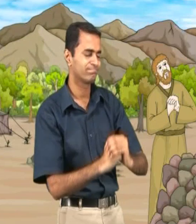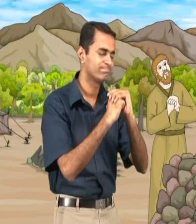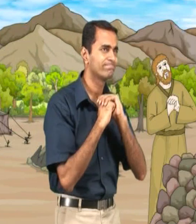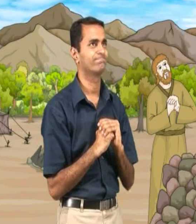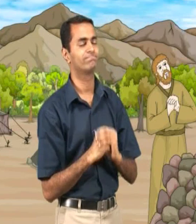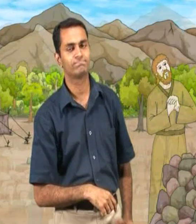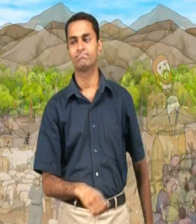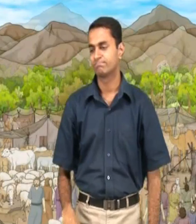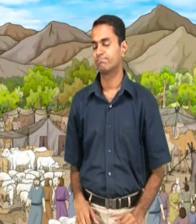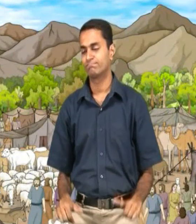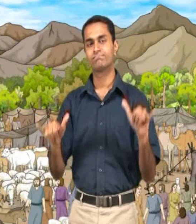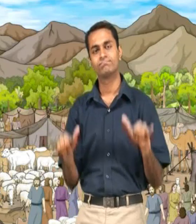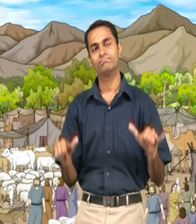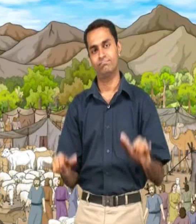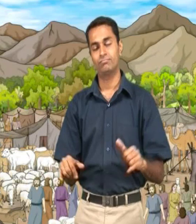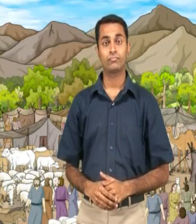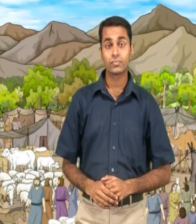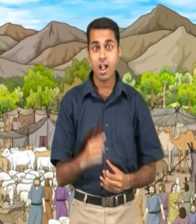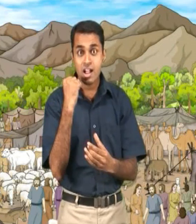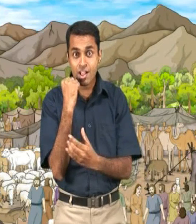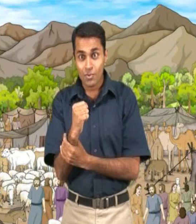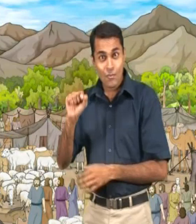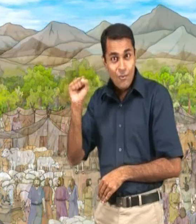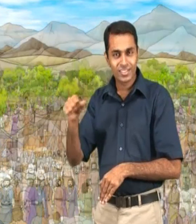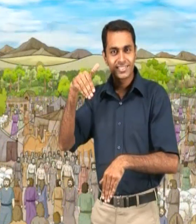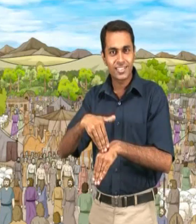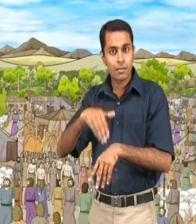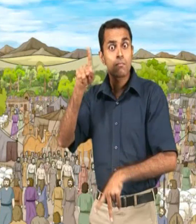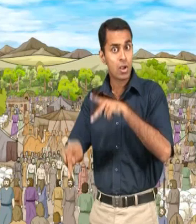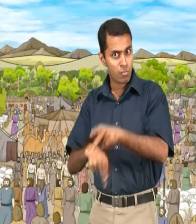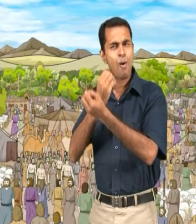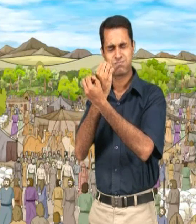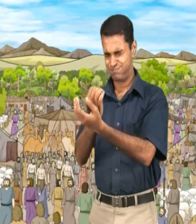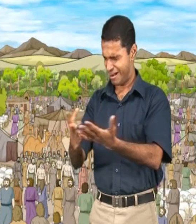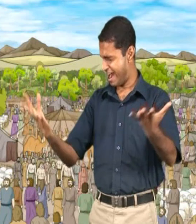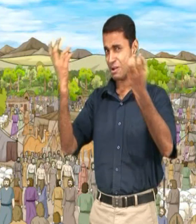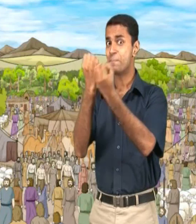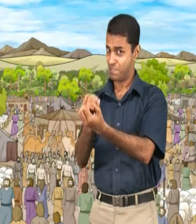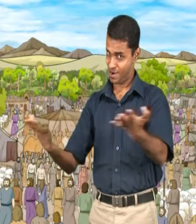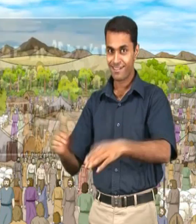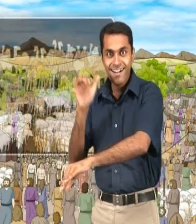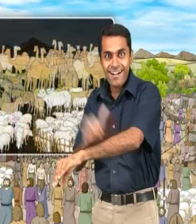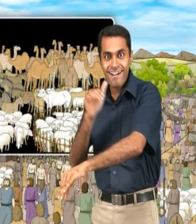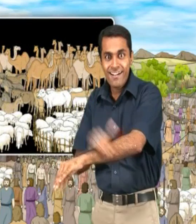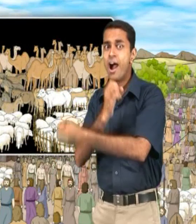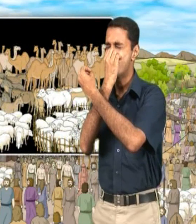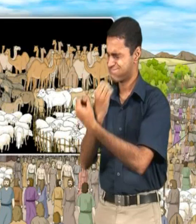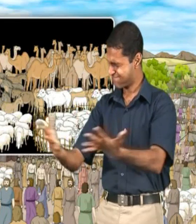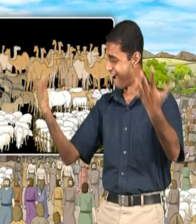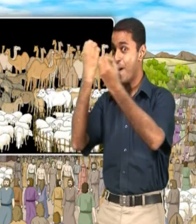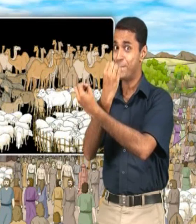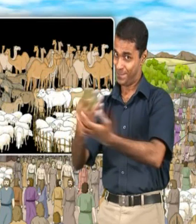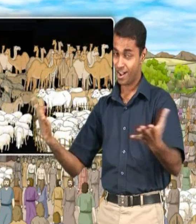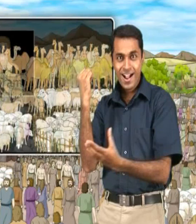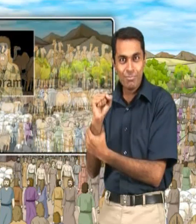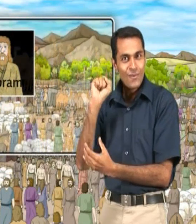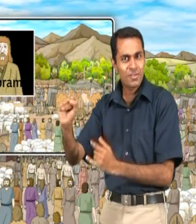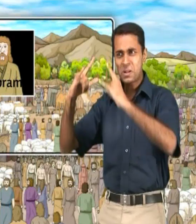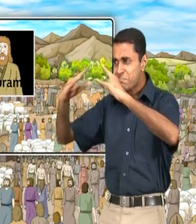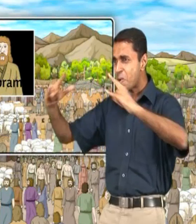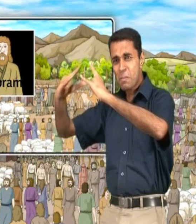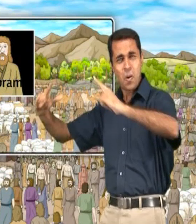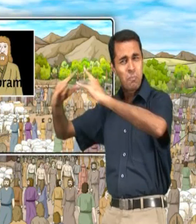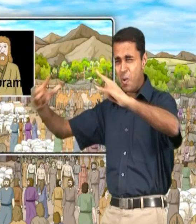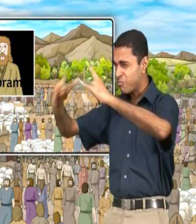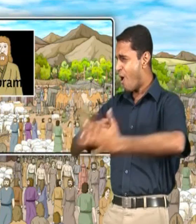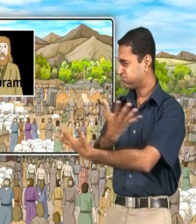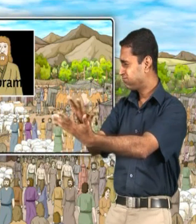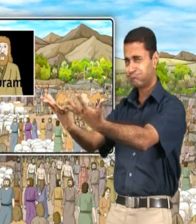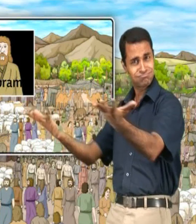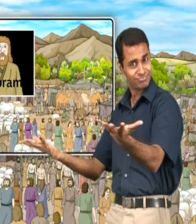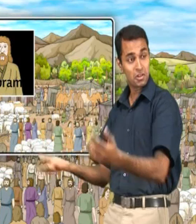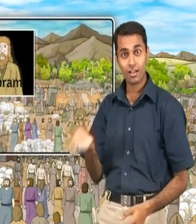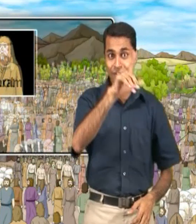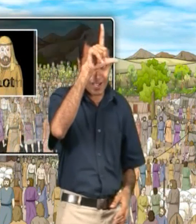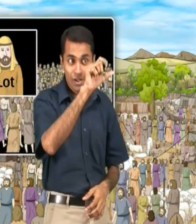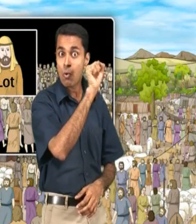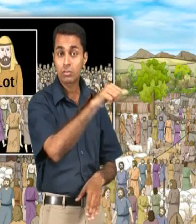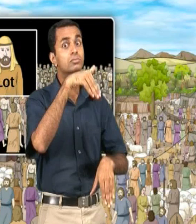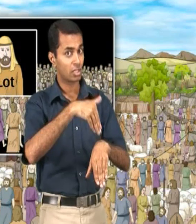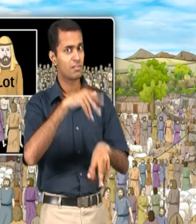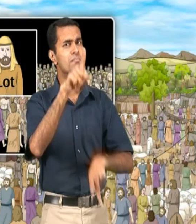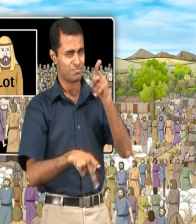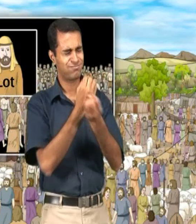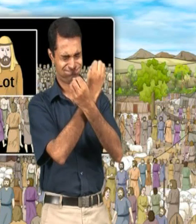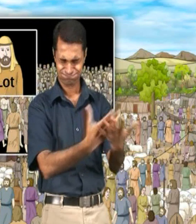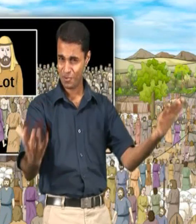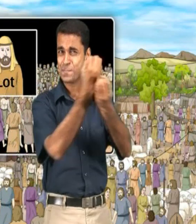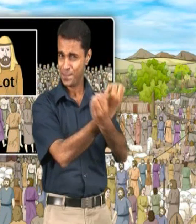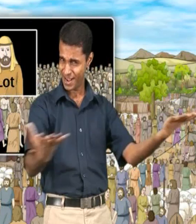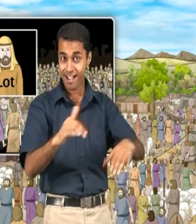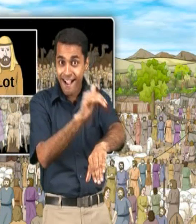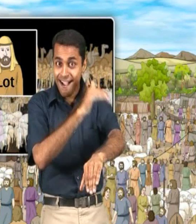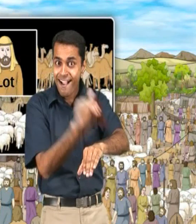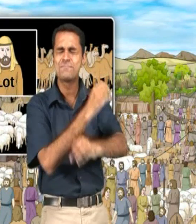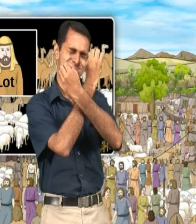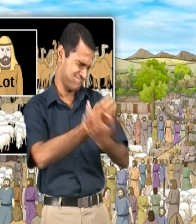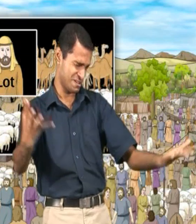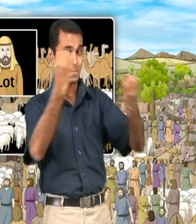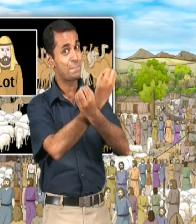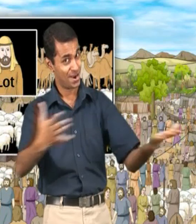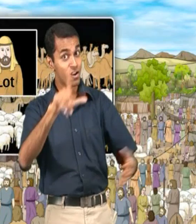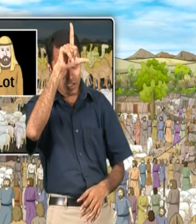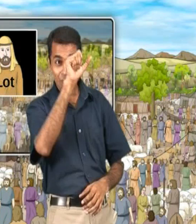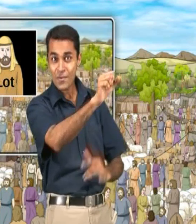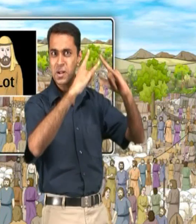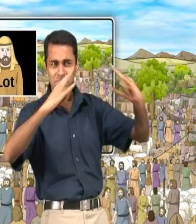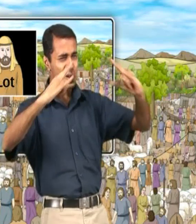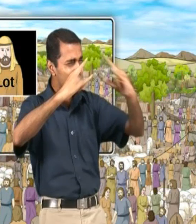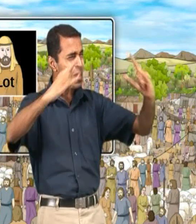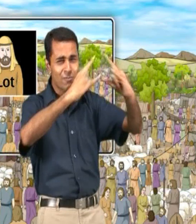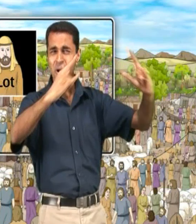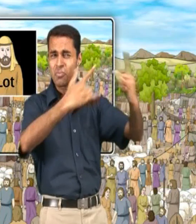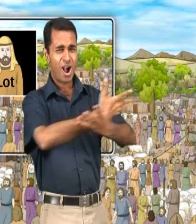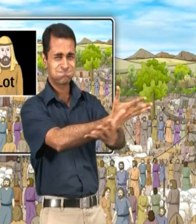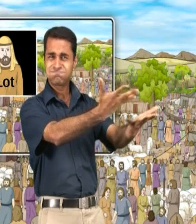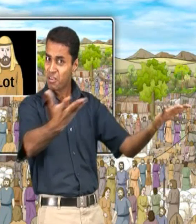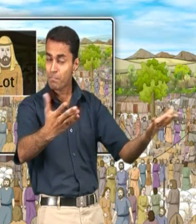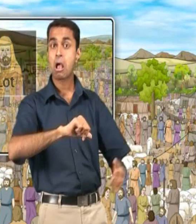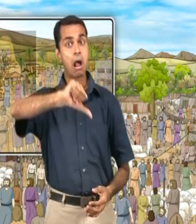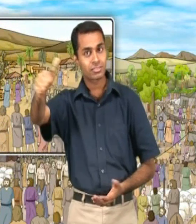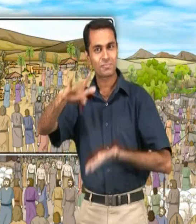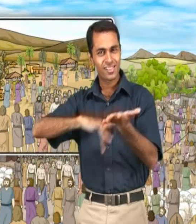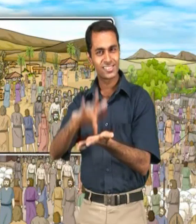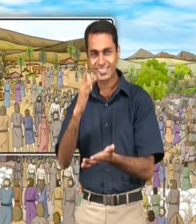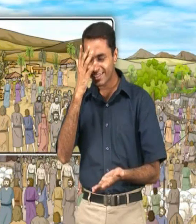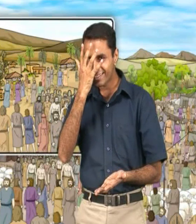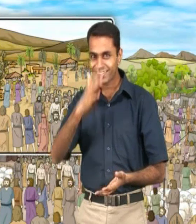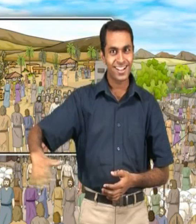Now Lot, who was traveling with Abram, also had flocks and herds and tents.